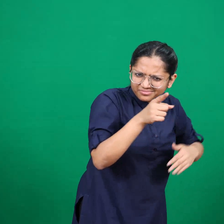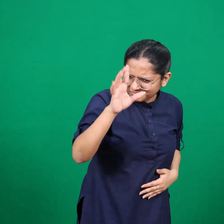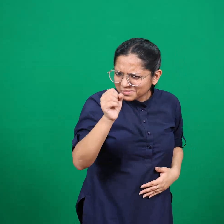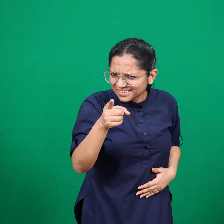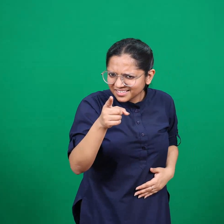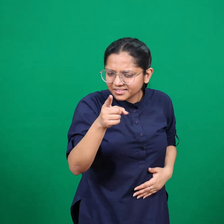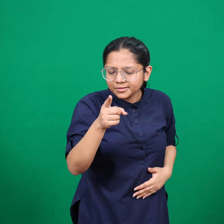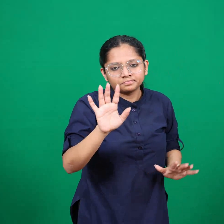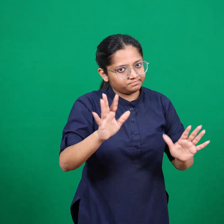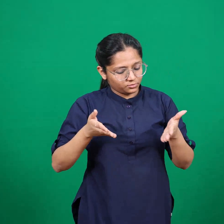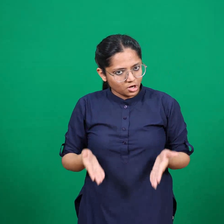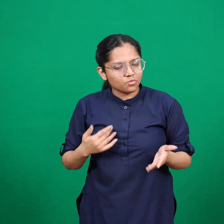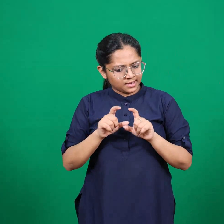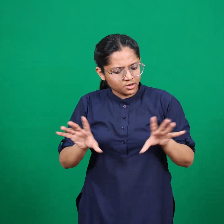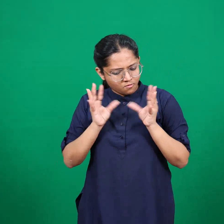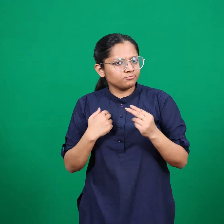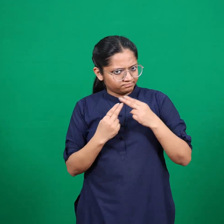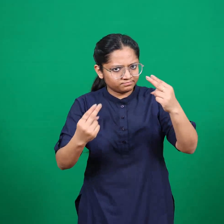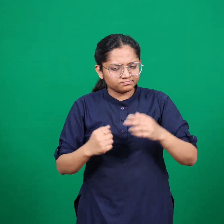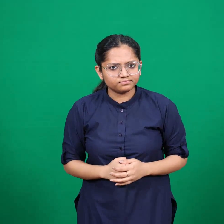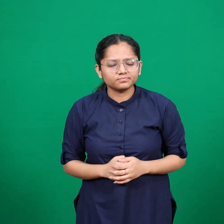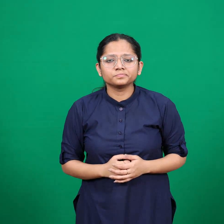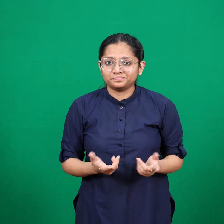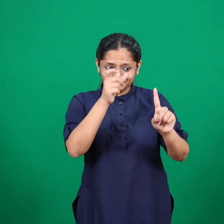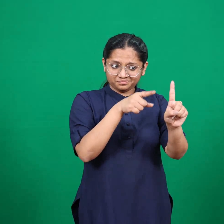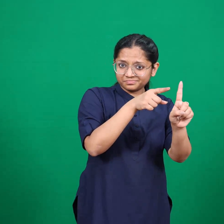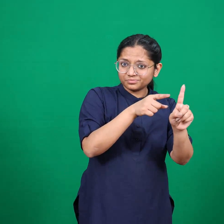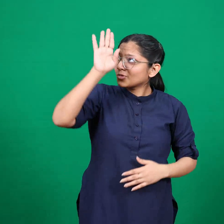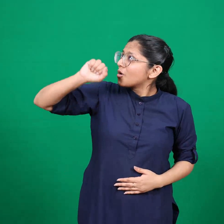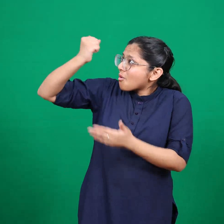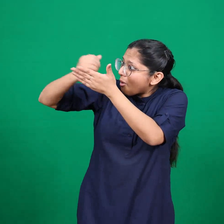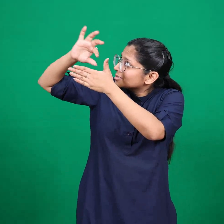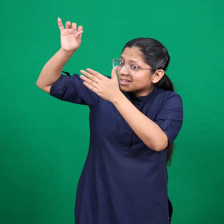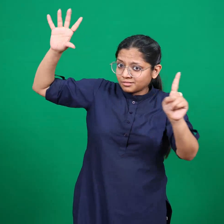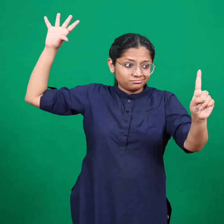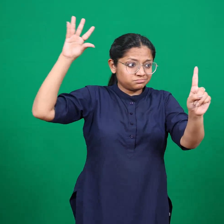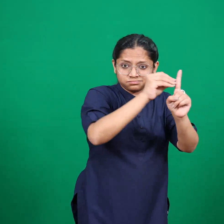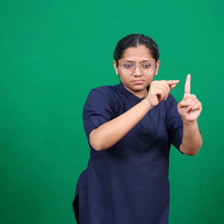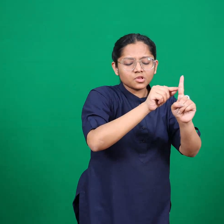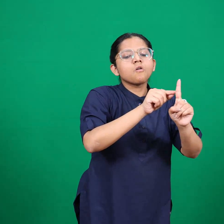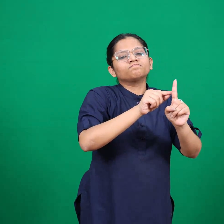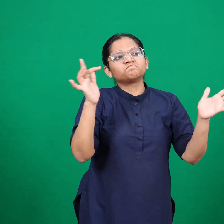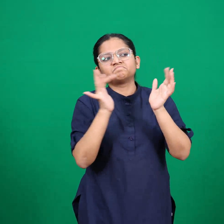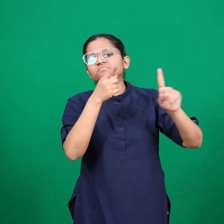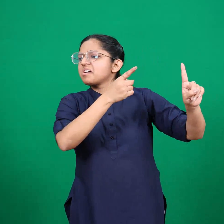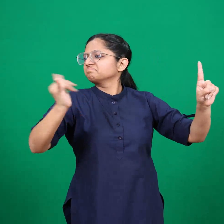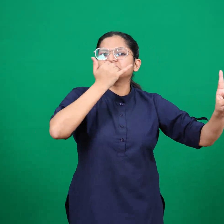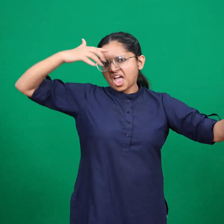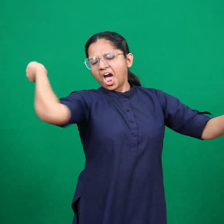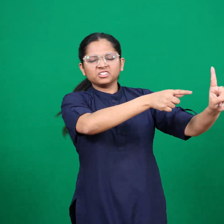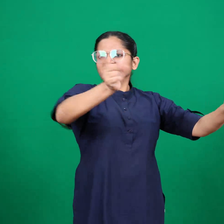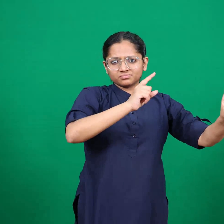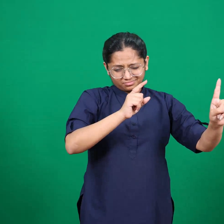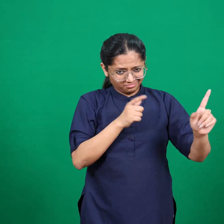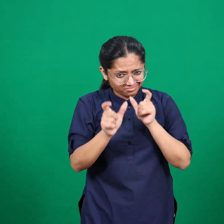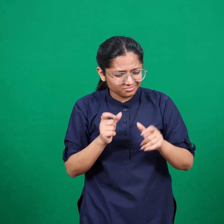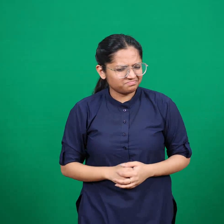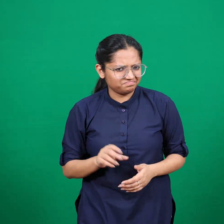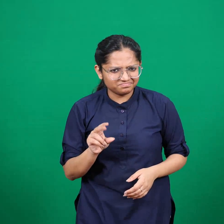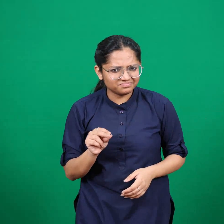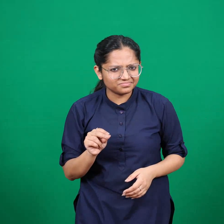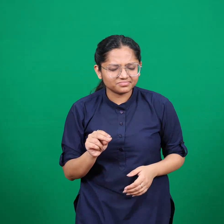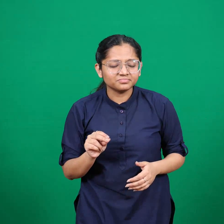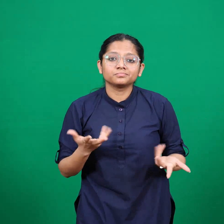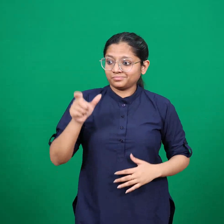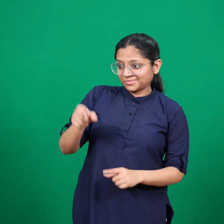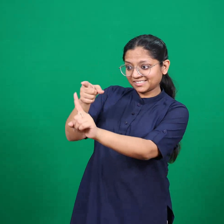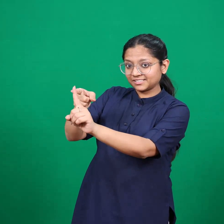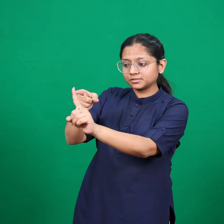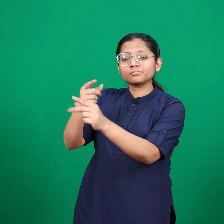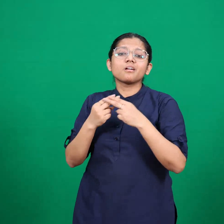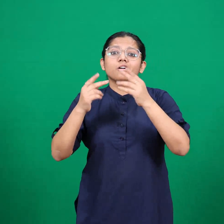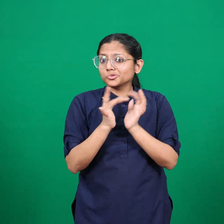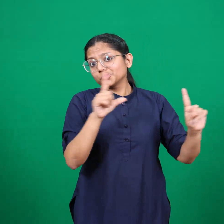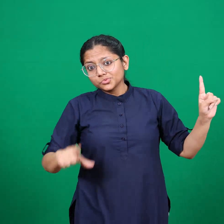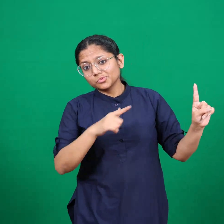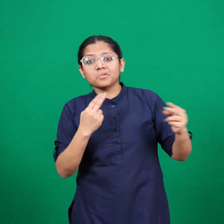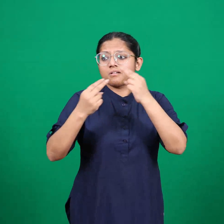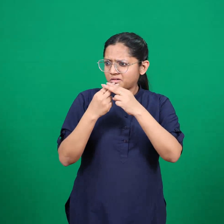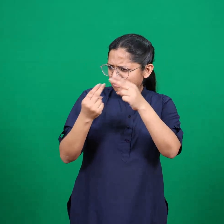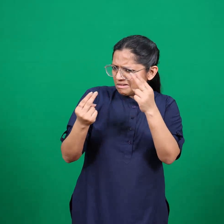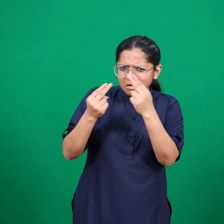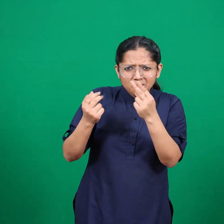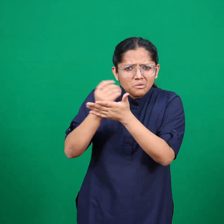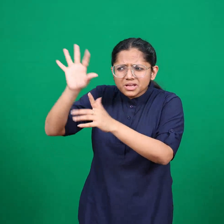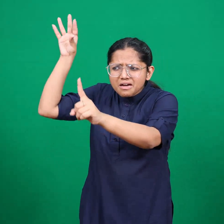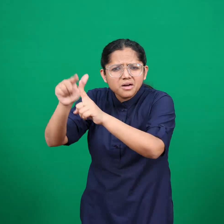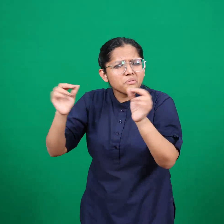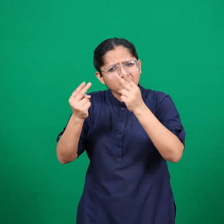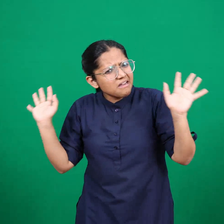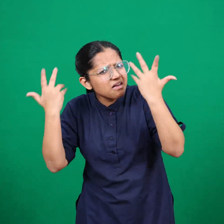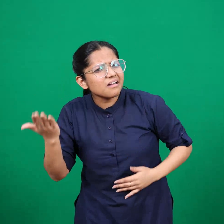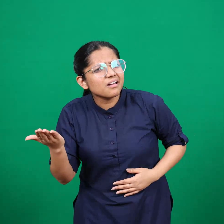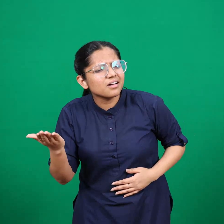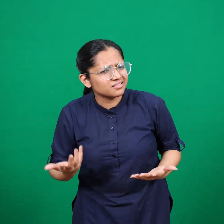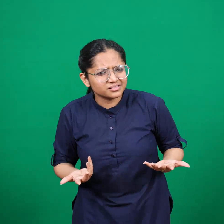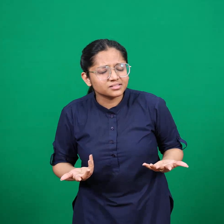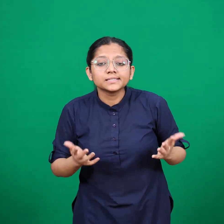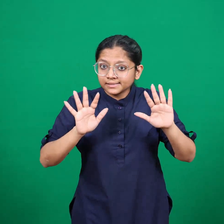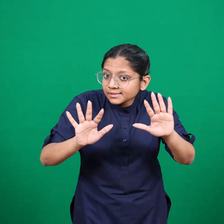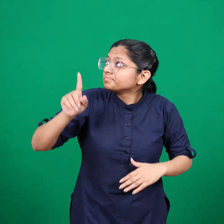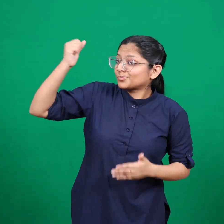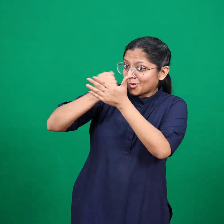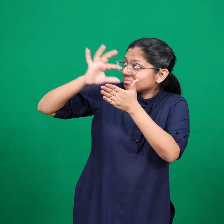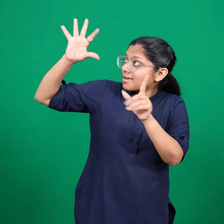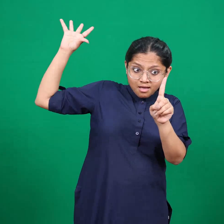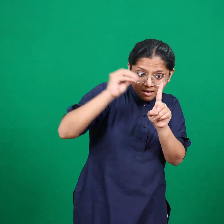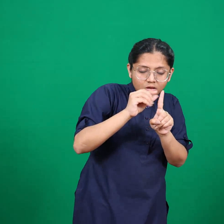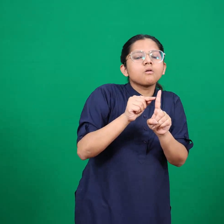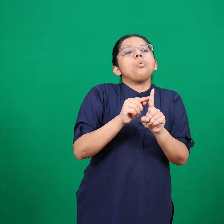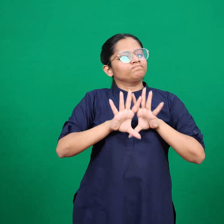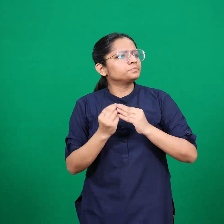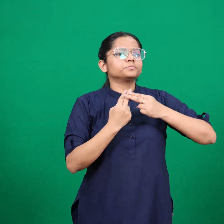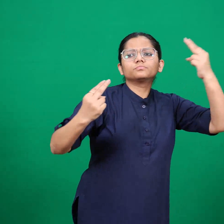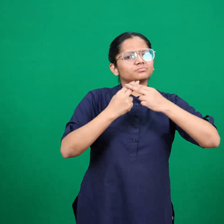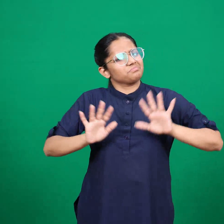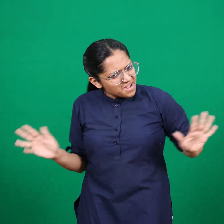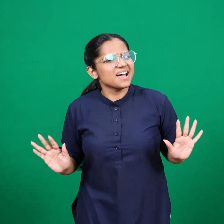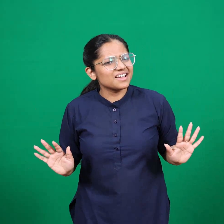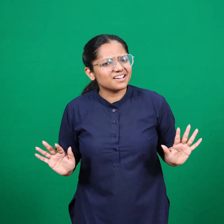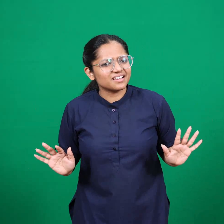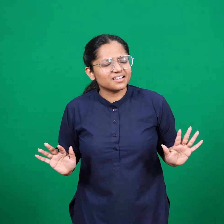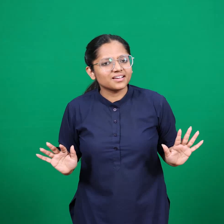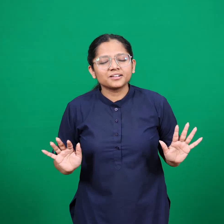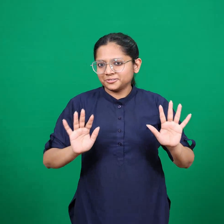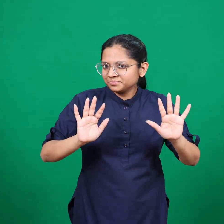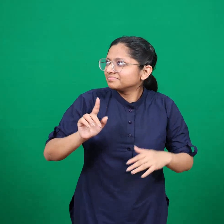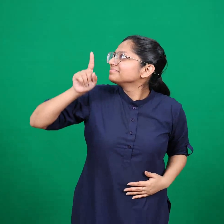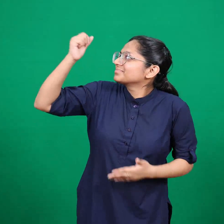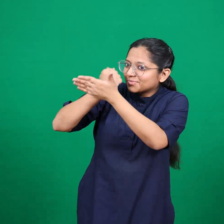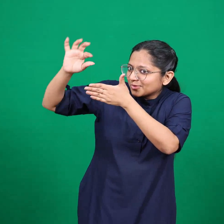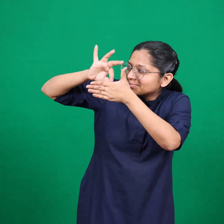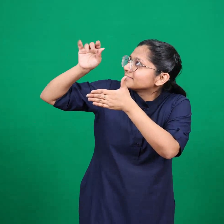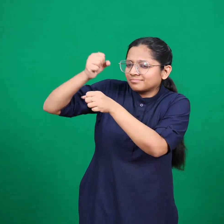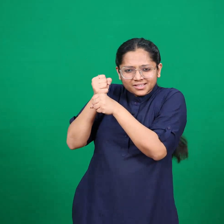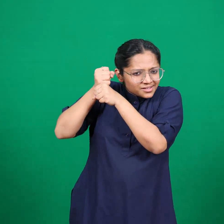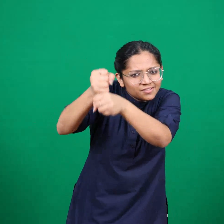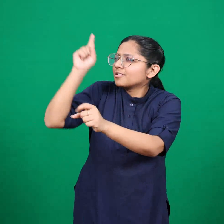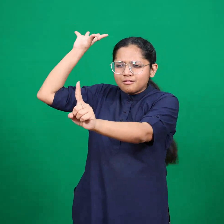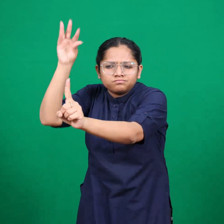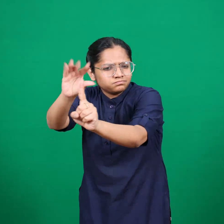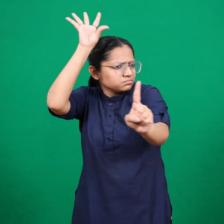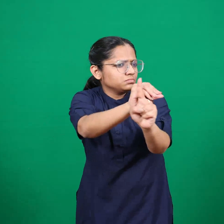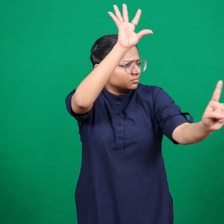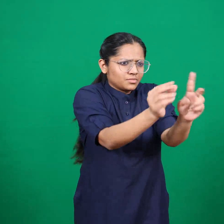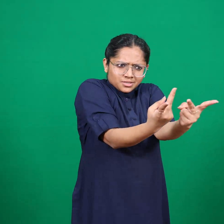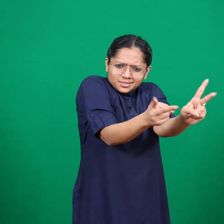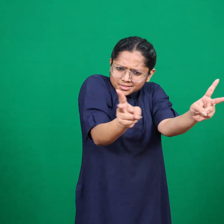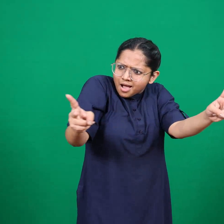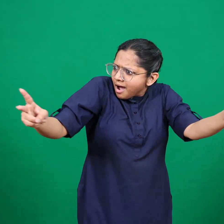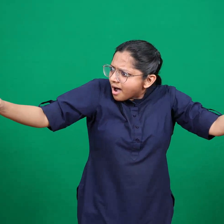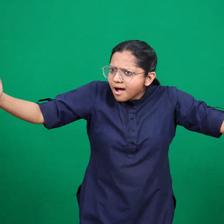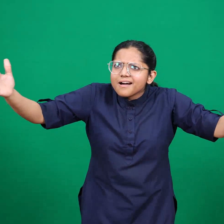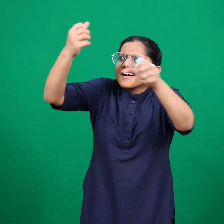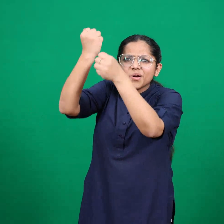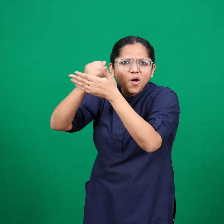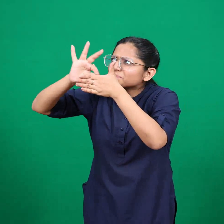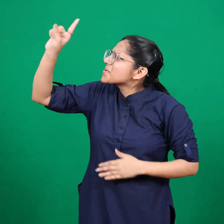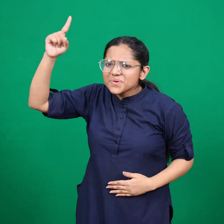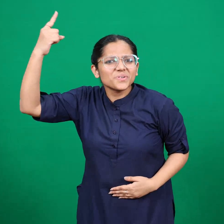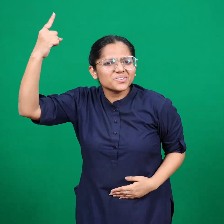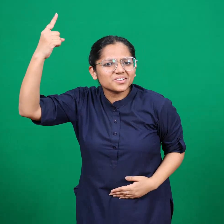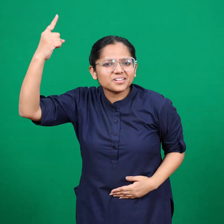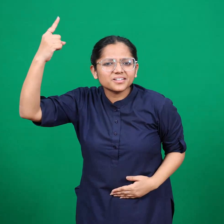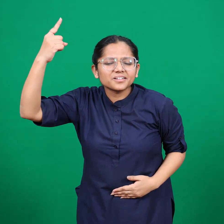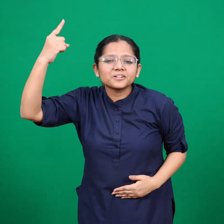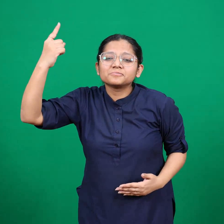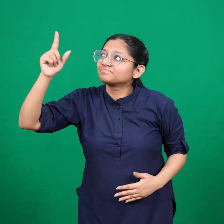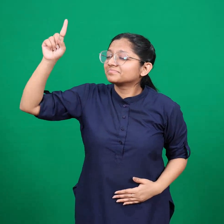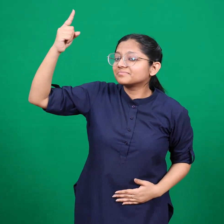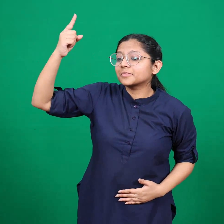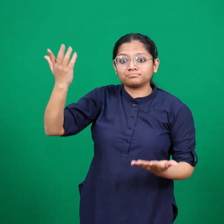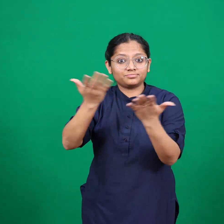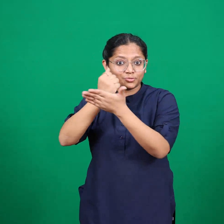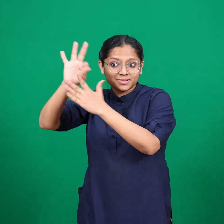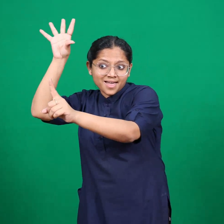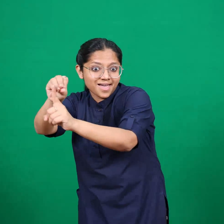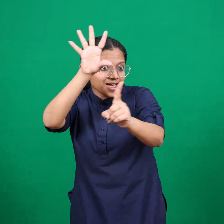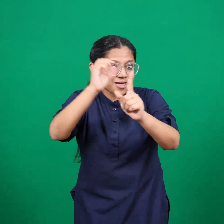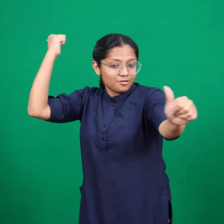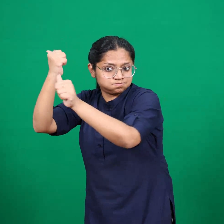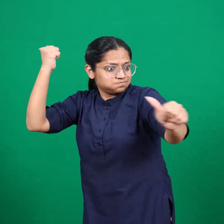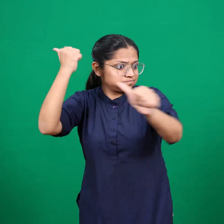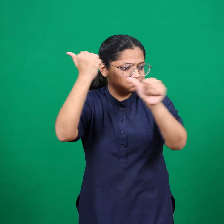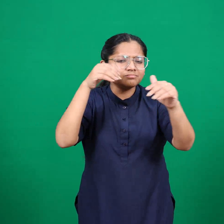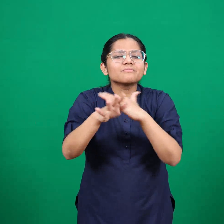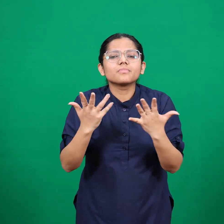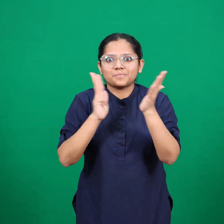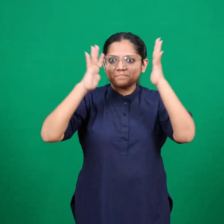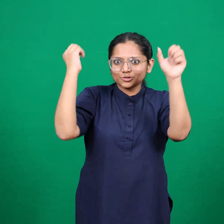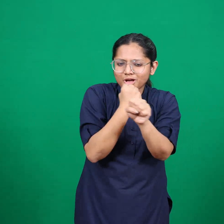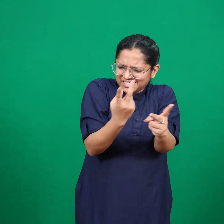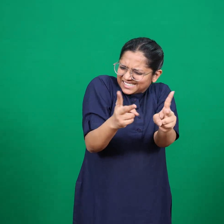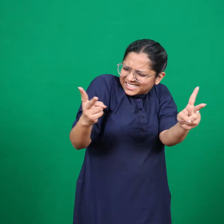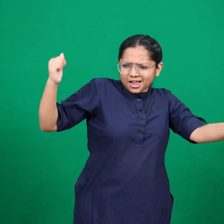Therefore I inform you that no one who is speaking by the Spirit of God says, "Jesus be cursed," and no one can say, "Jesus is Lord," except by the Holy Spirit.